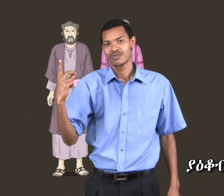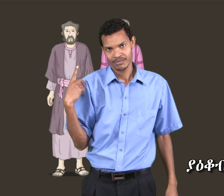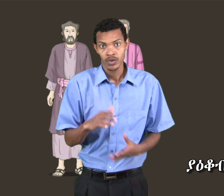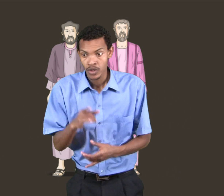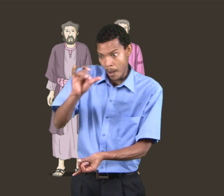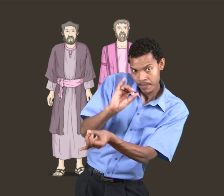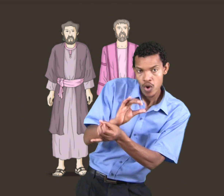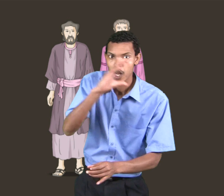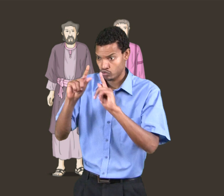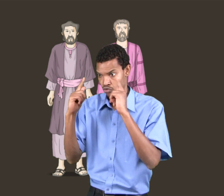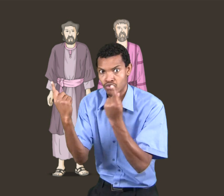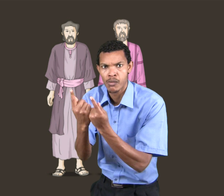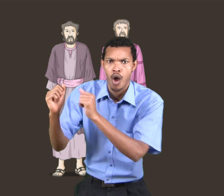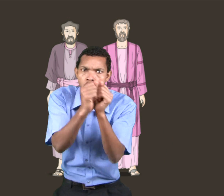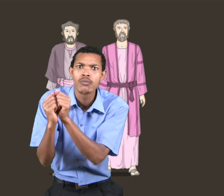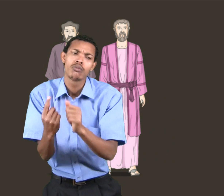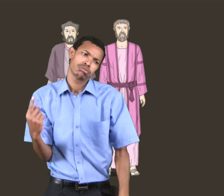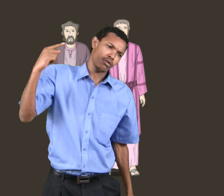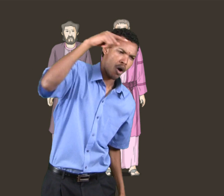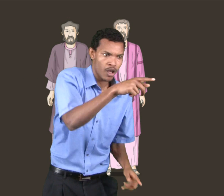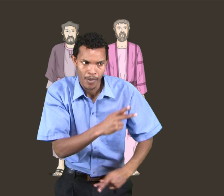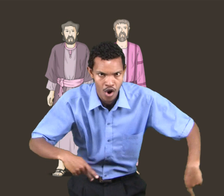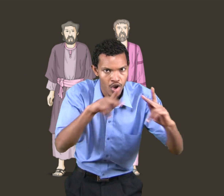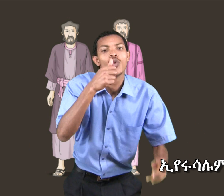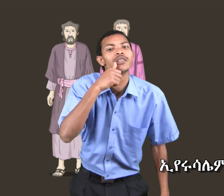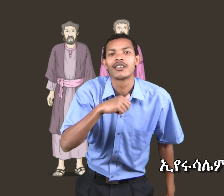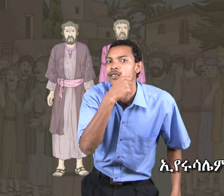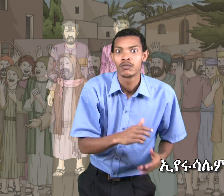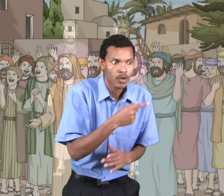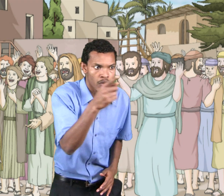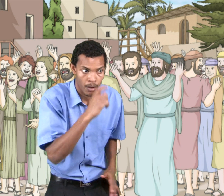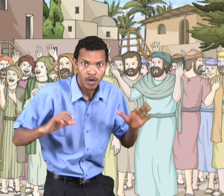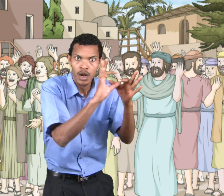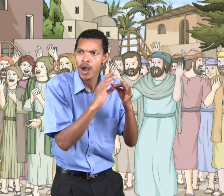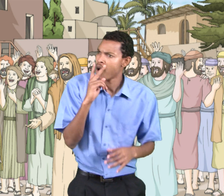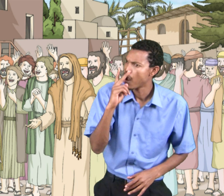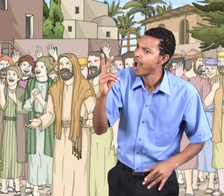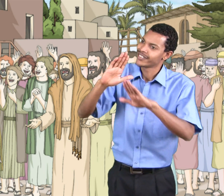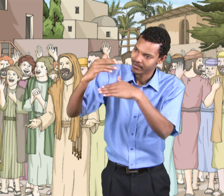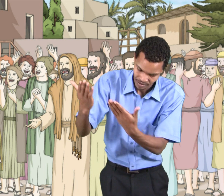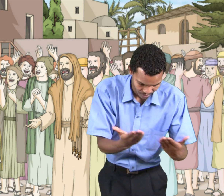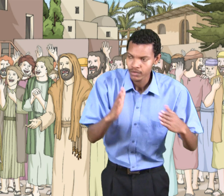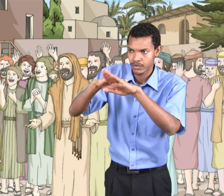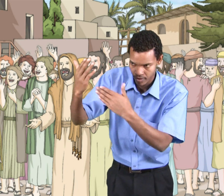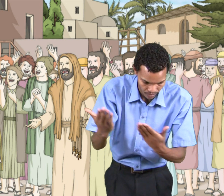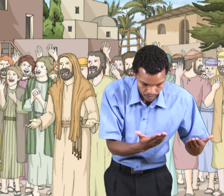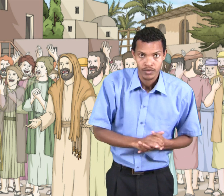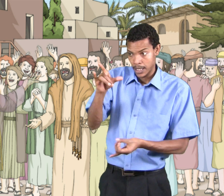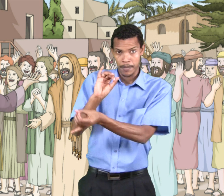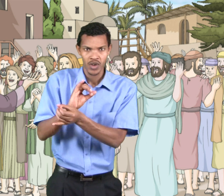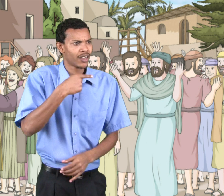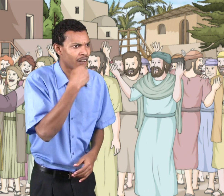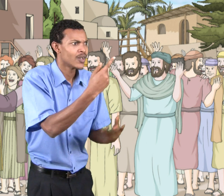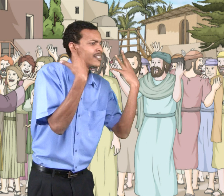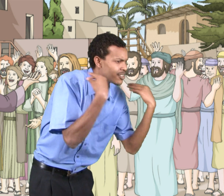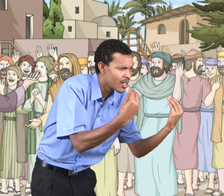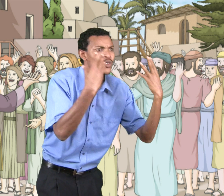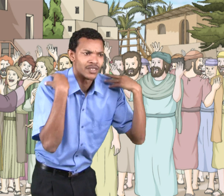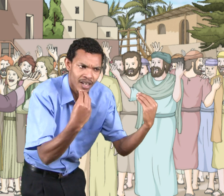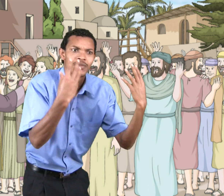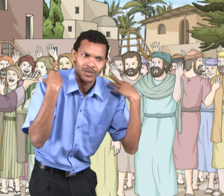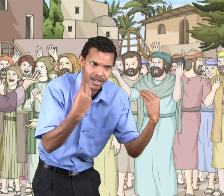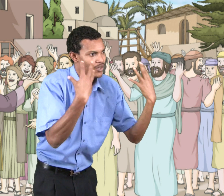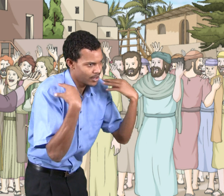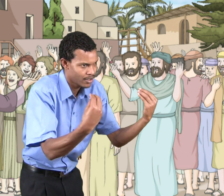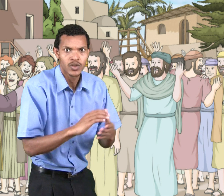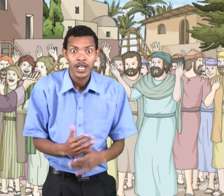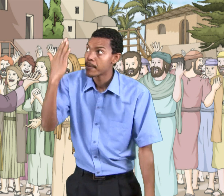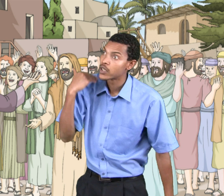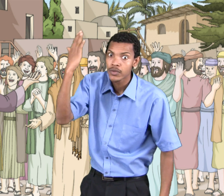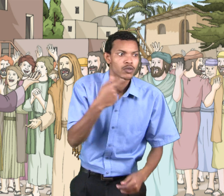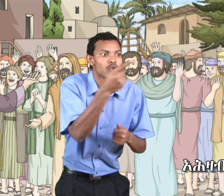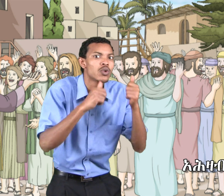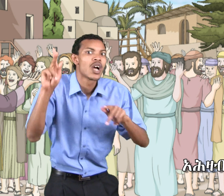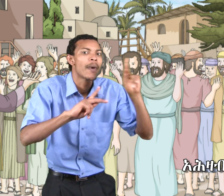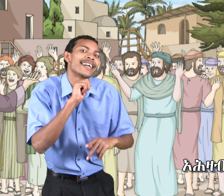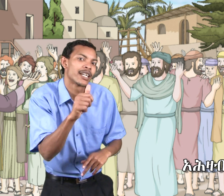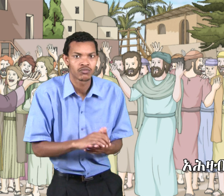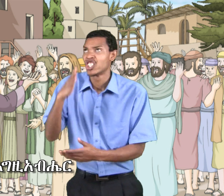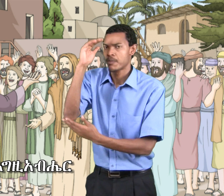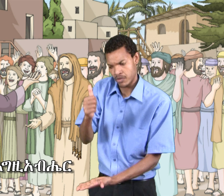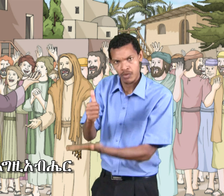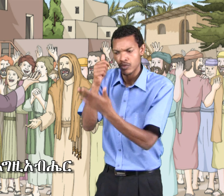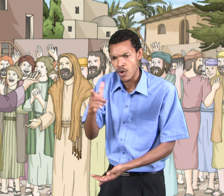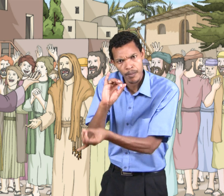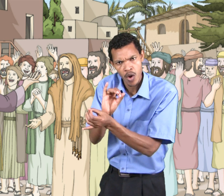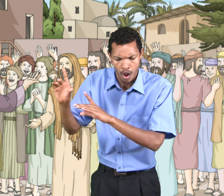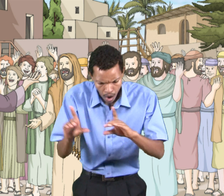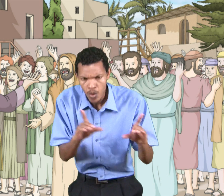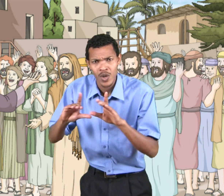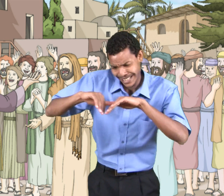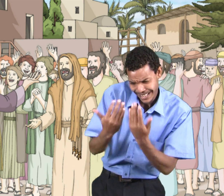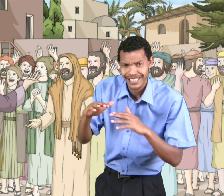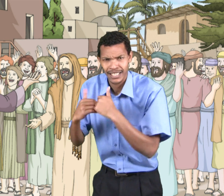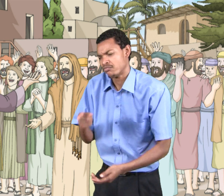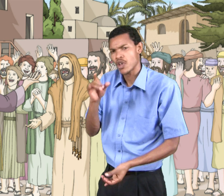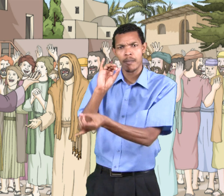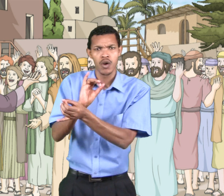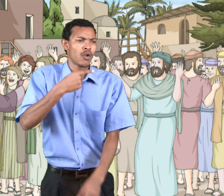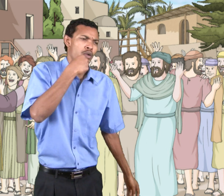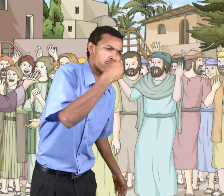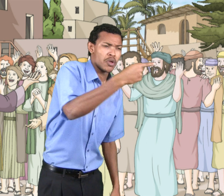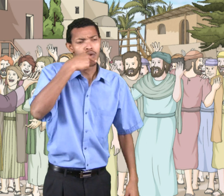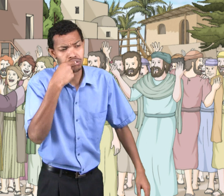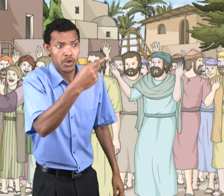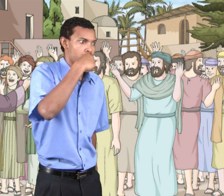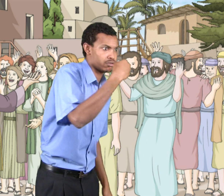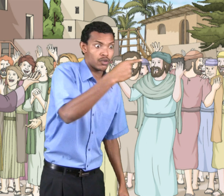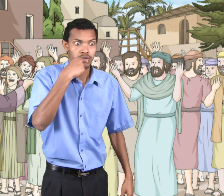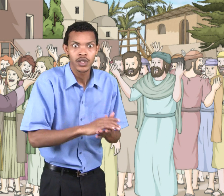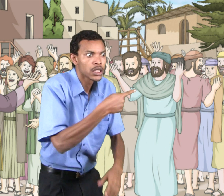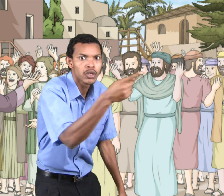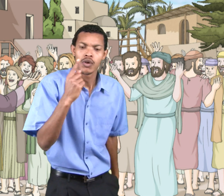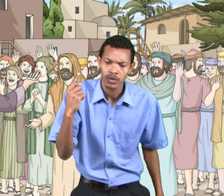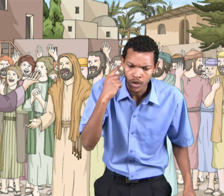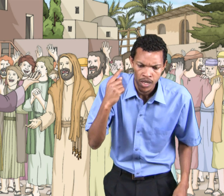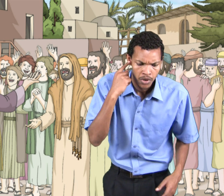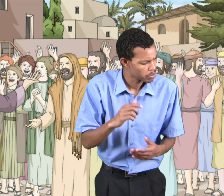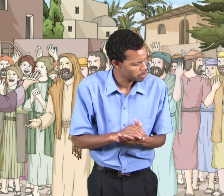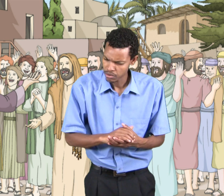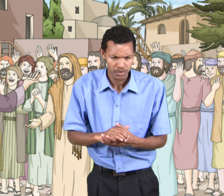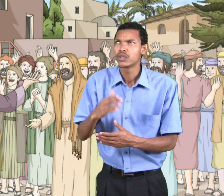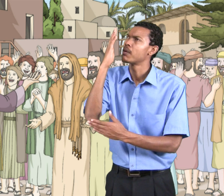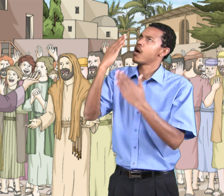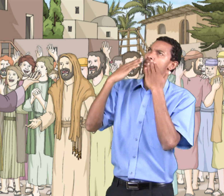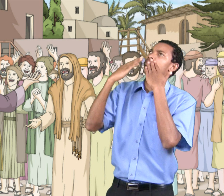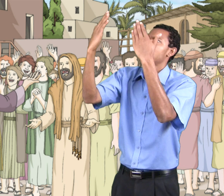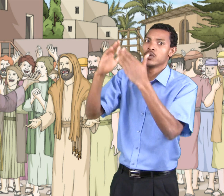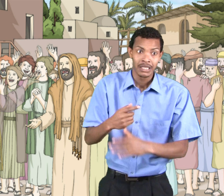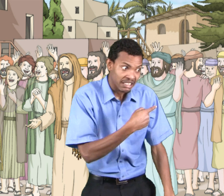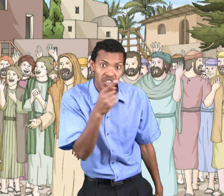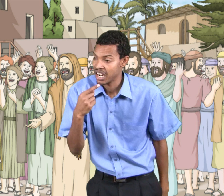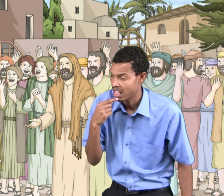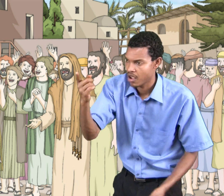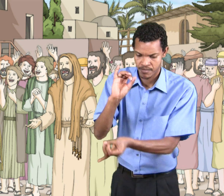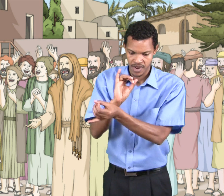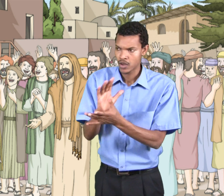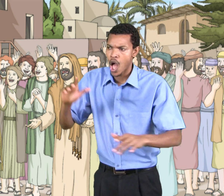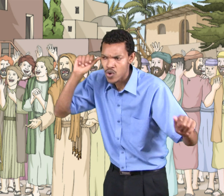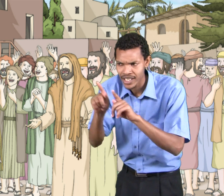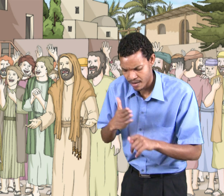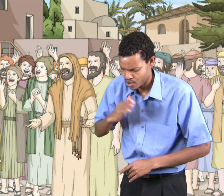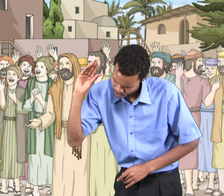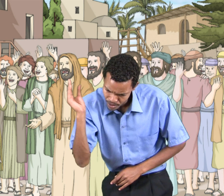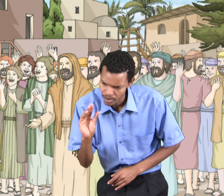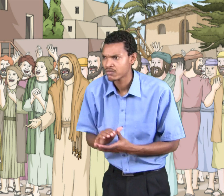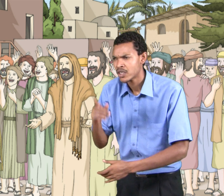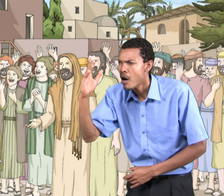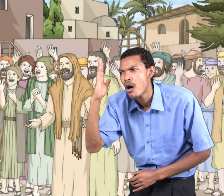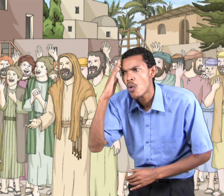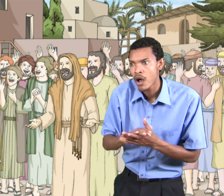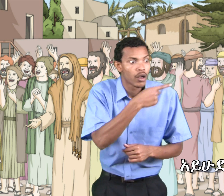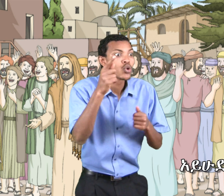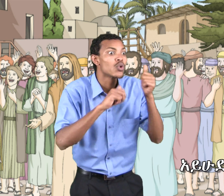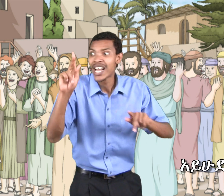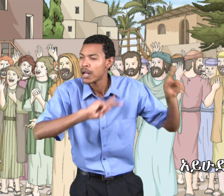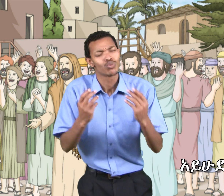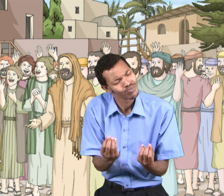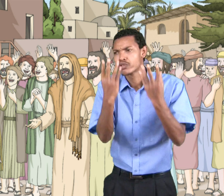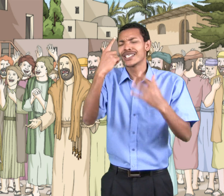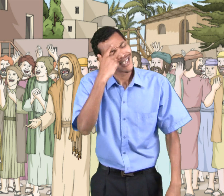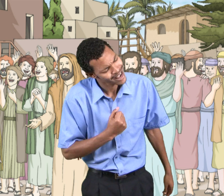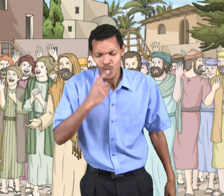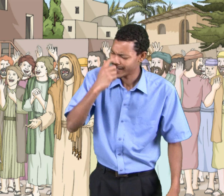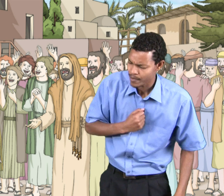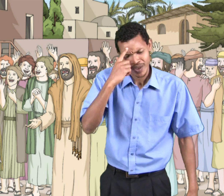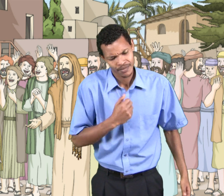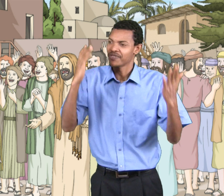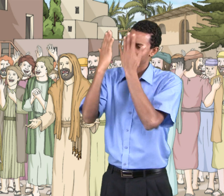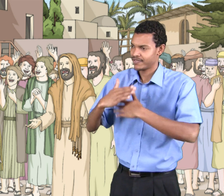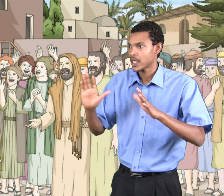Paul greeted them and recounted one by one the things that God had done among the Gentiles through his ministry. When they heard this, they glorified God.